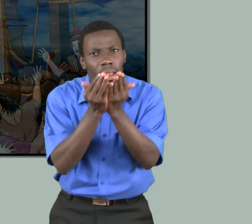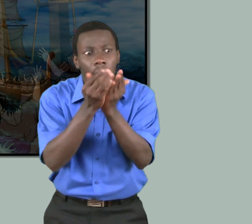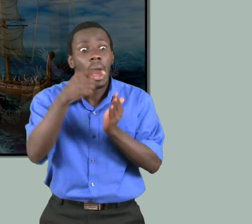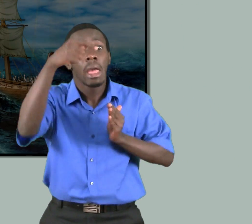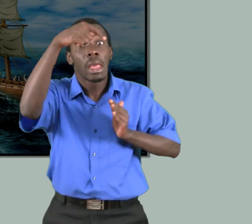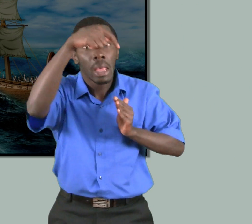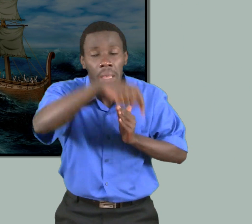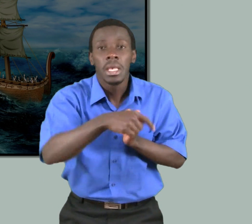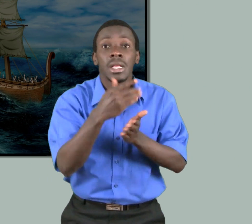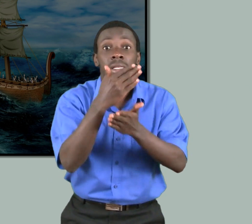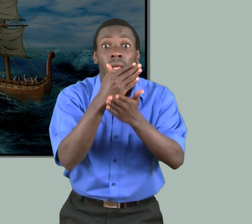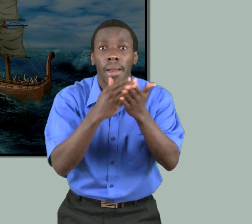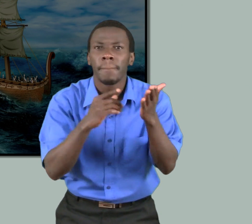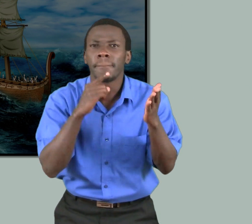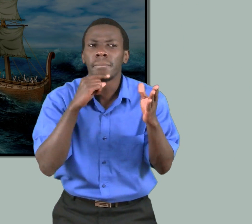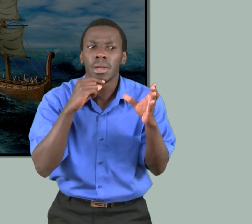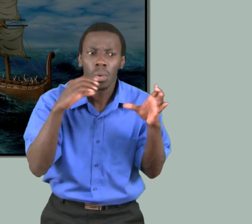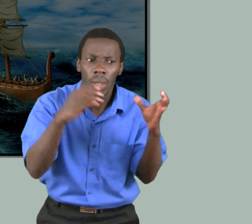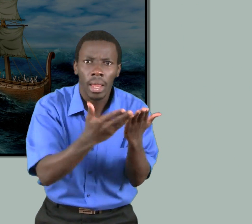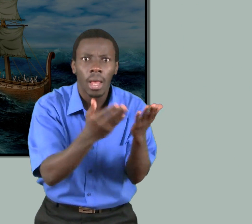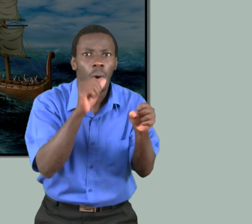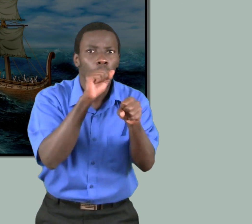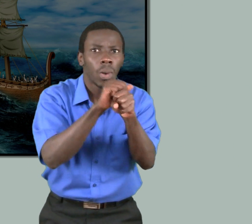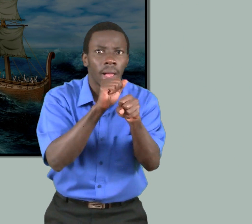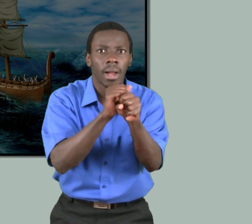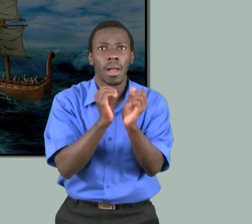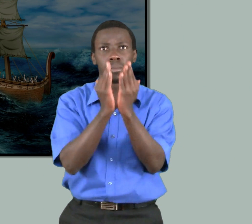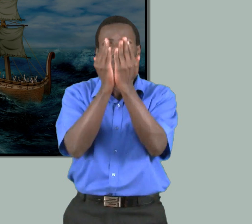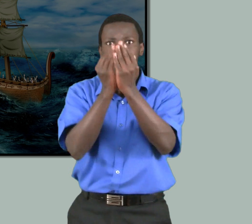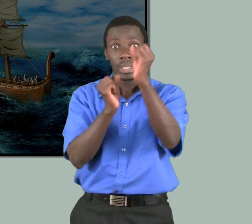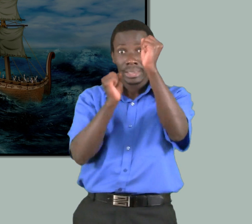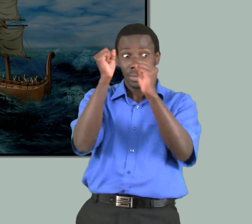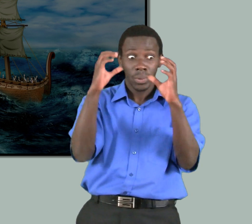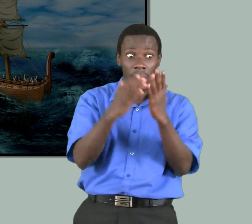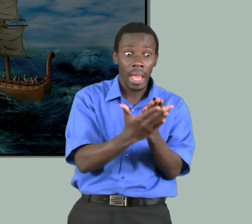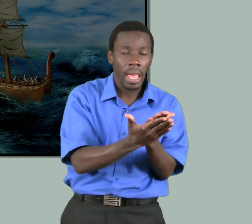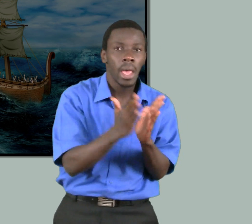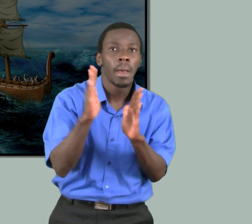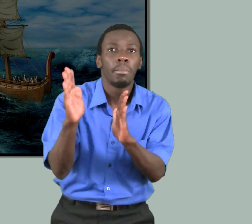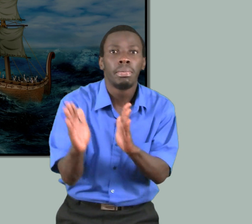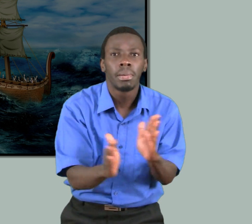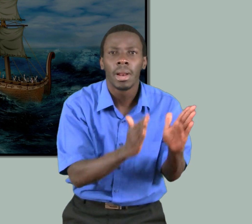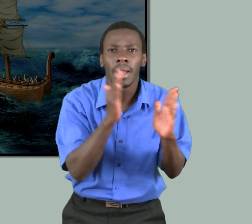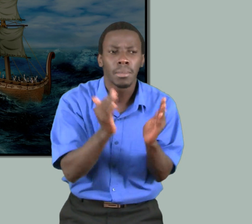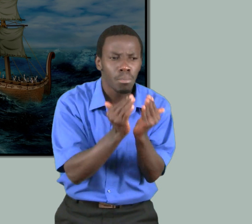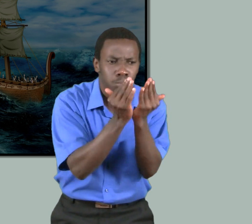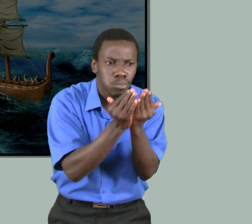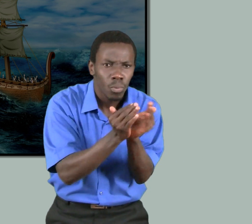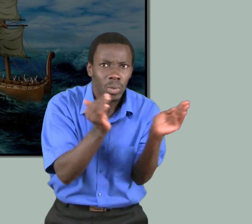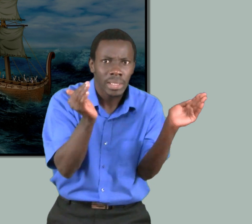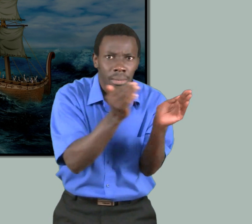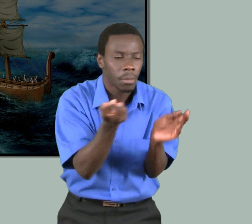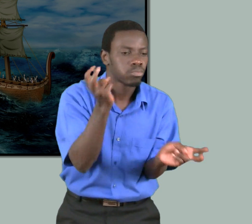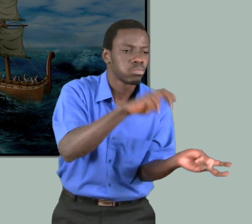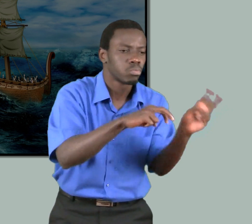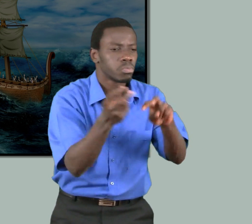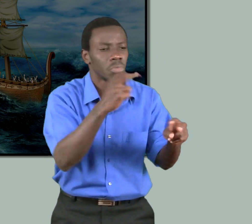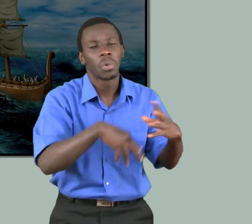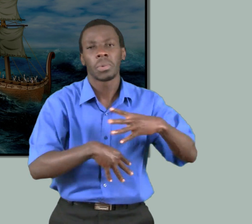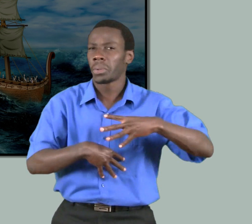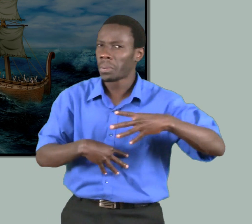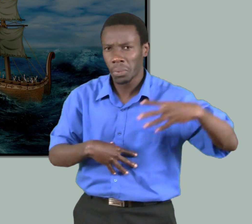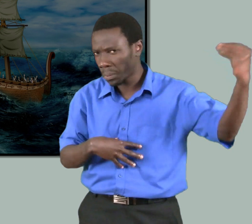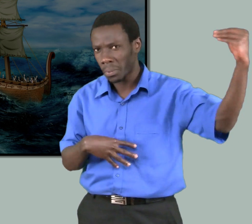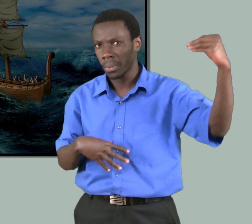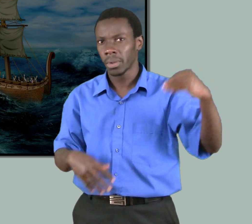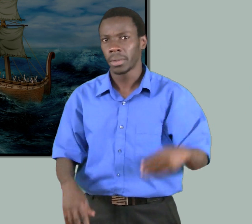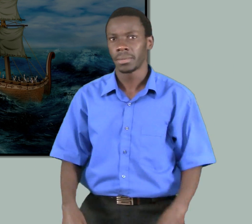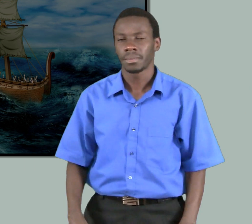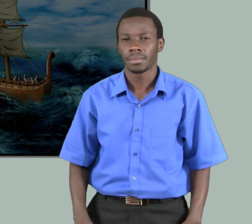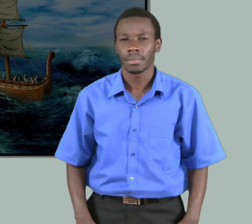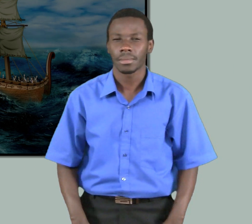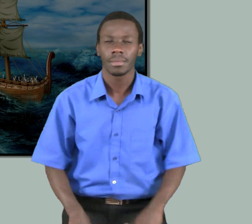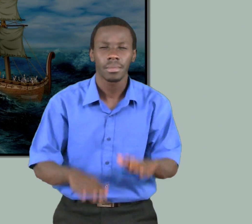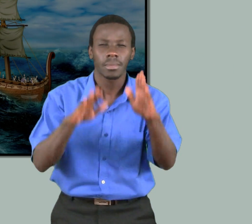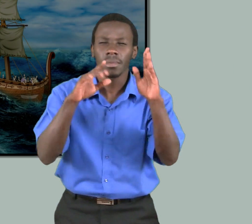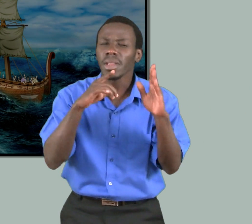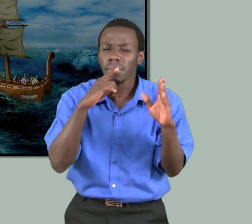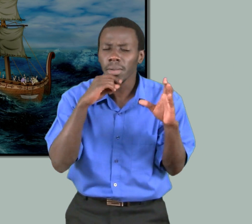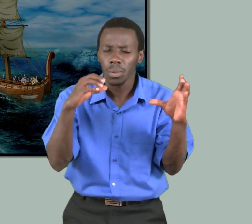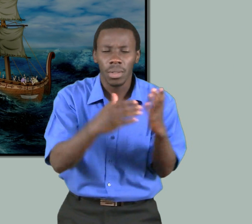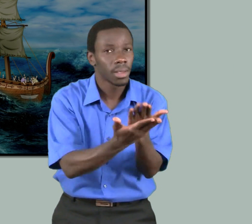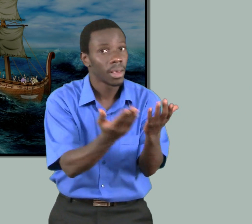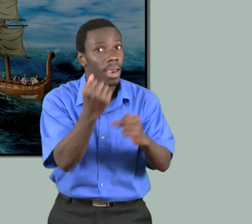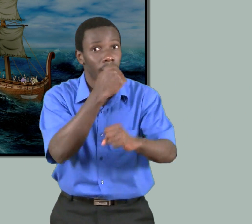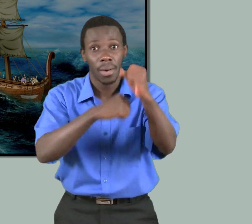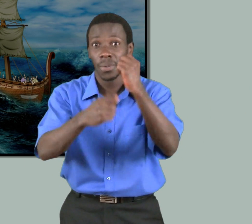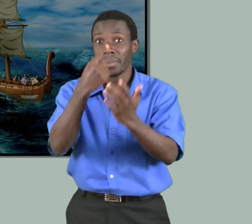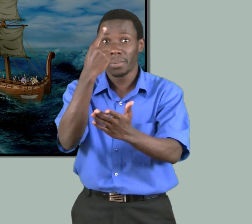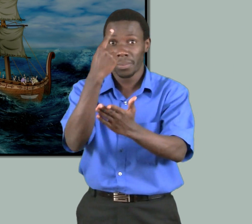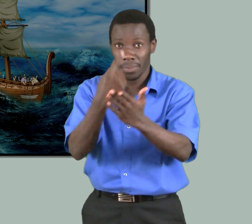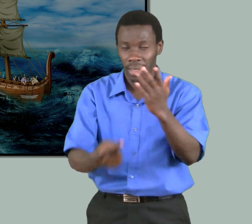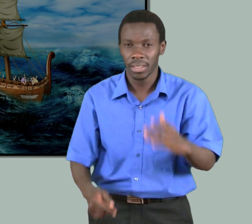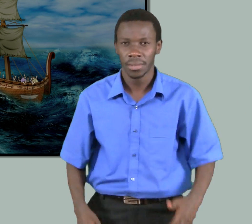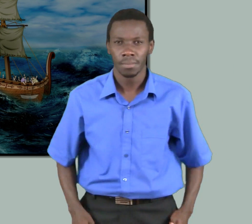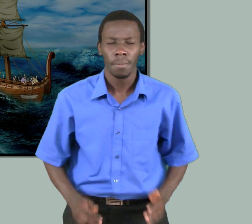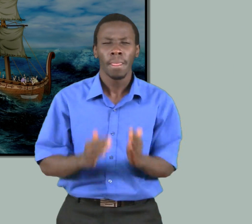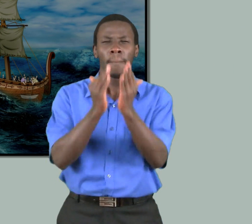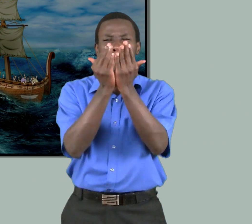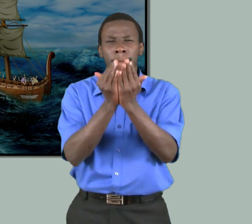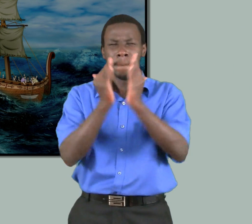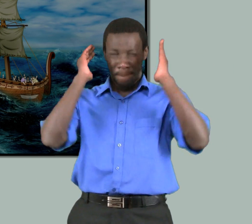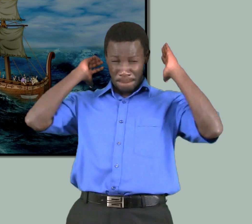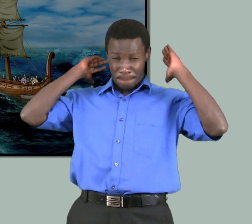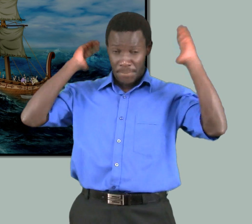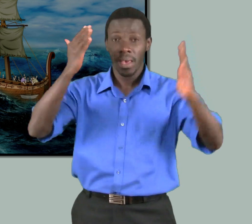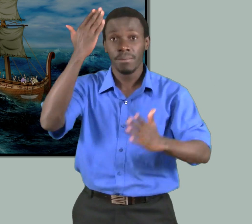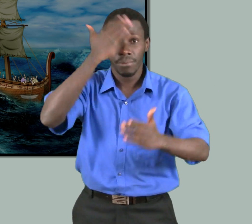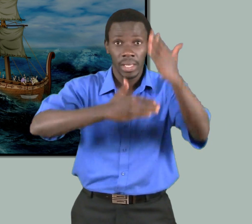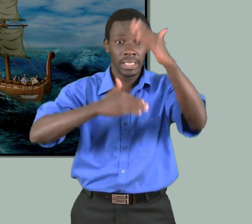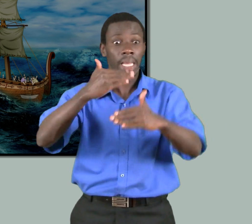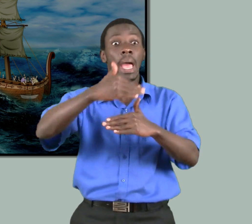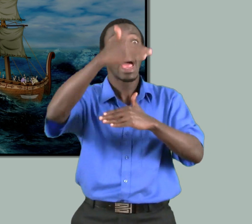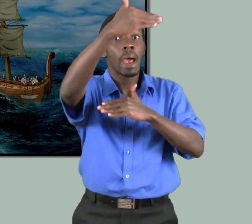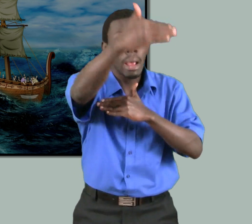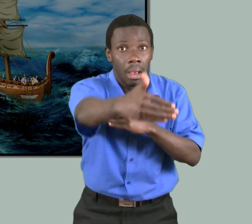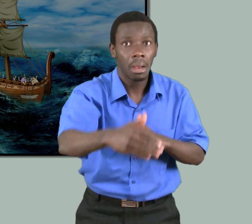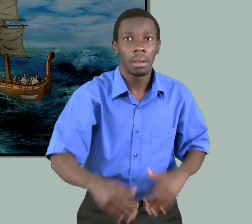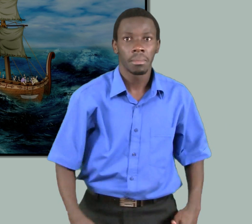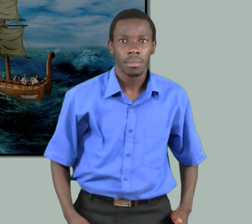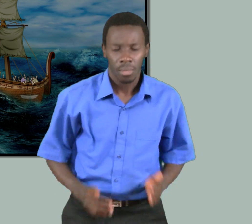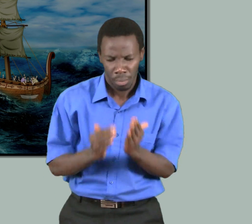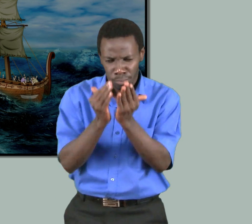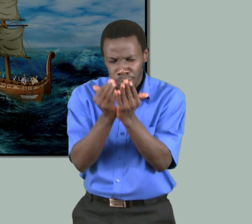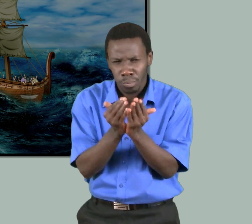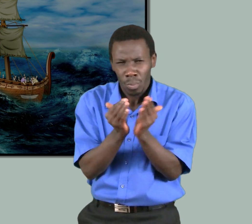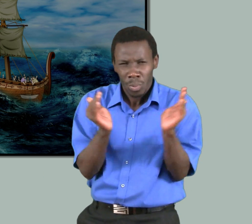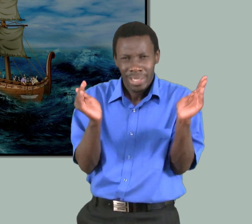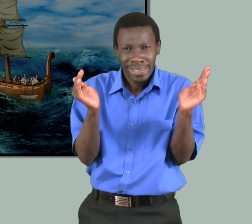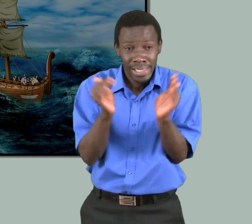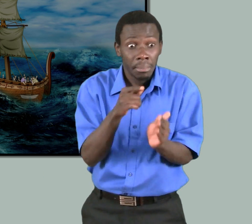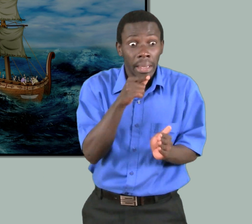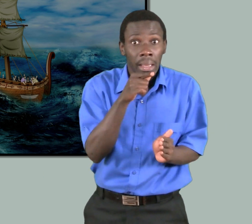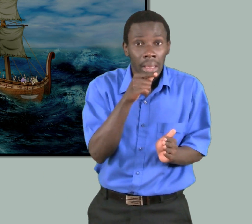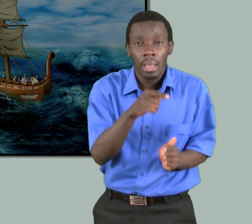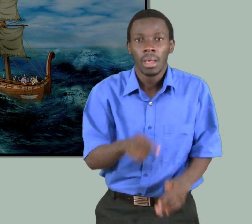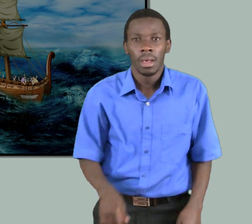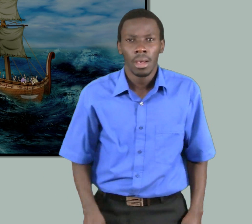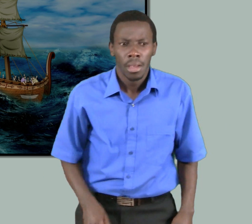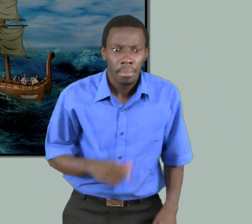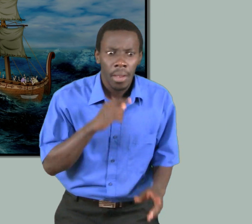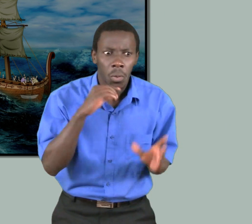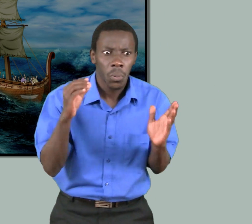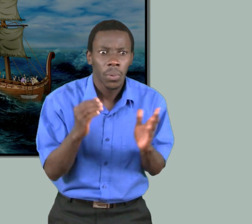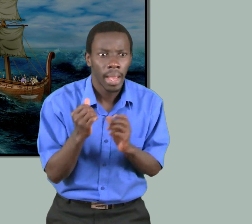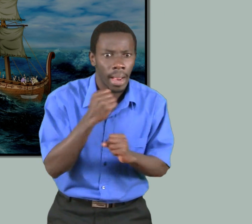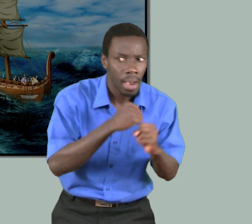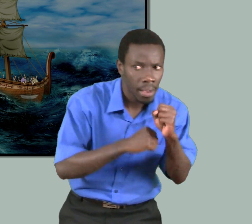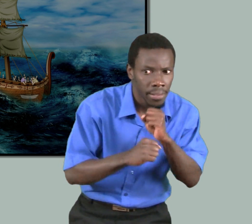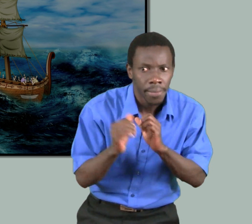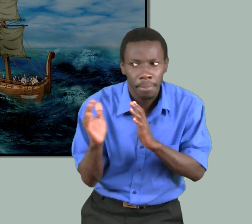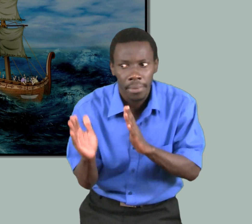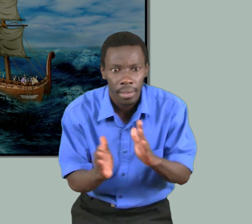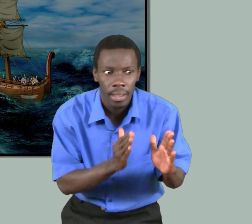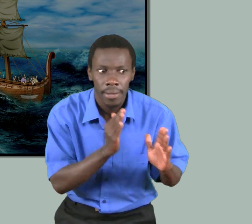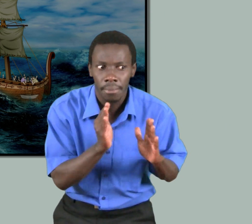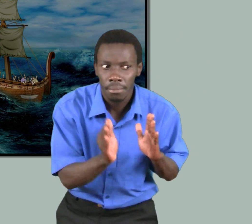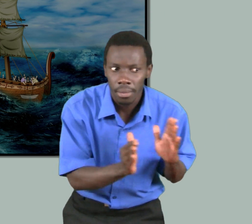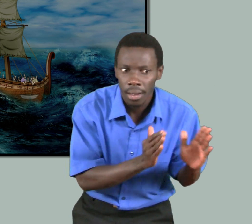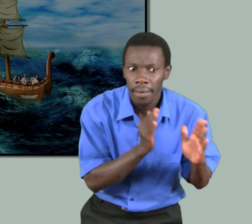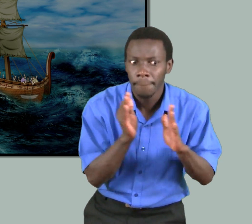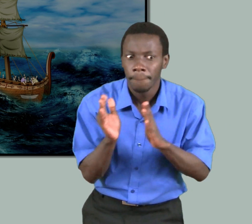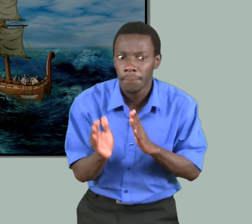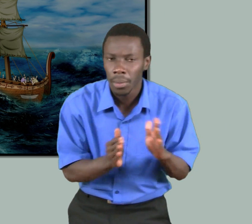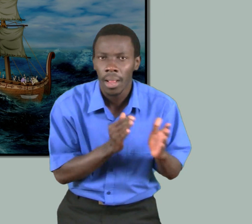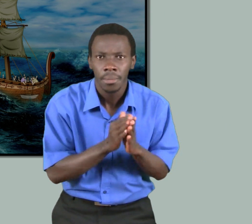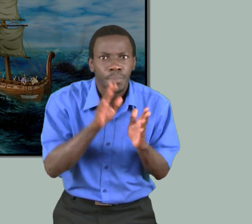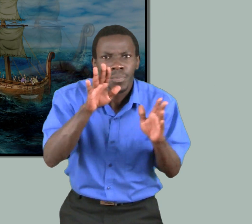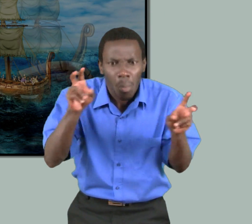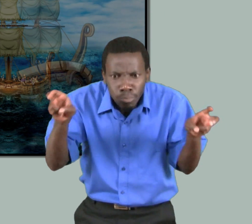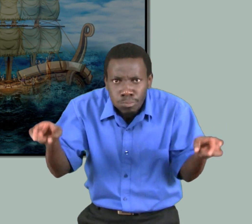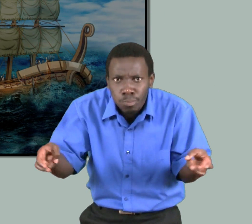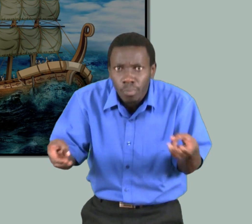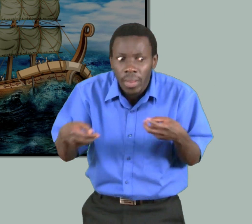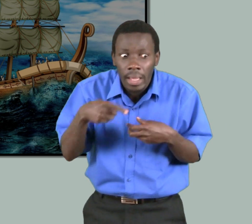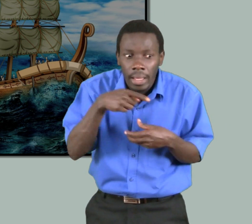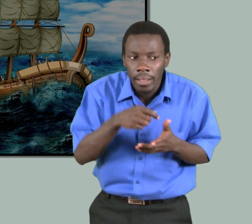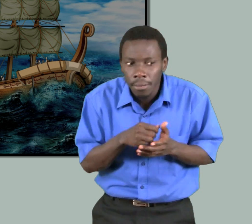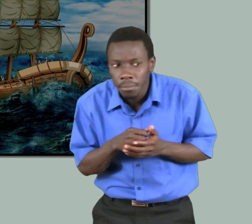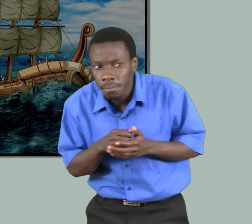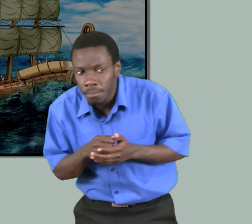Meanwhile, the sailors attempted to escape from the ship.